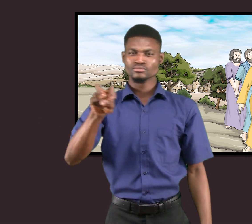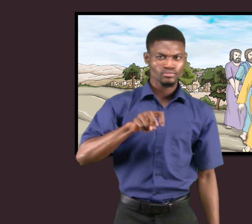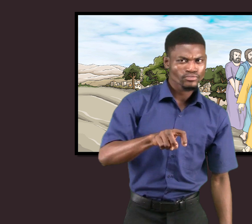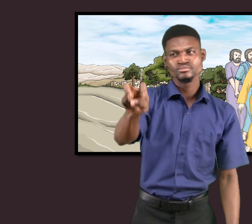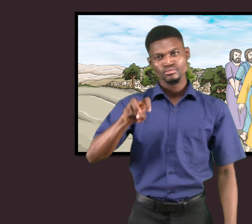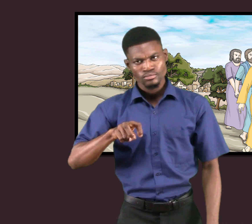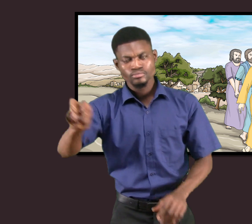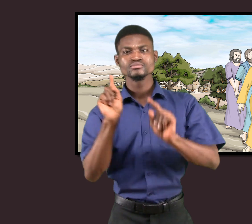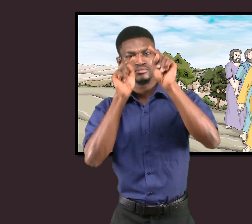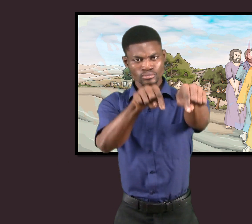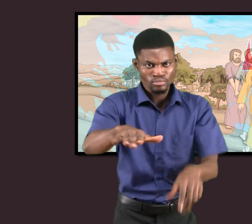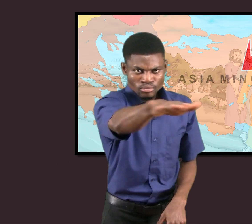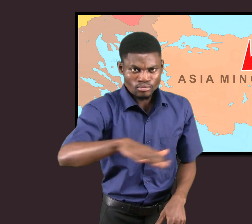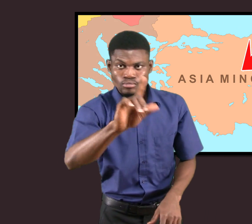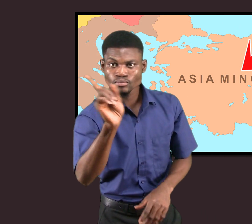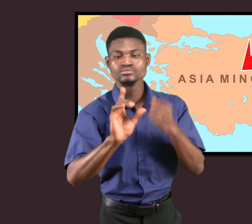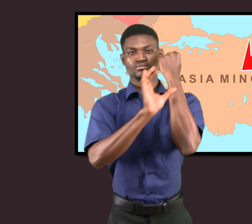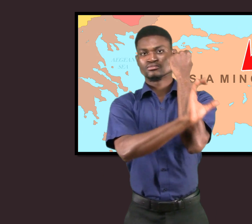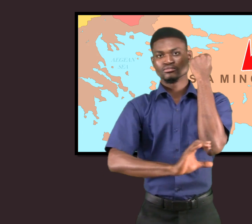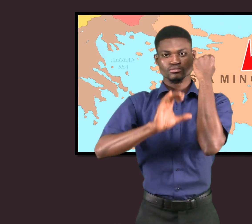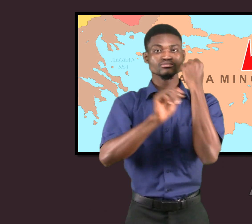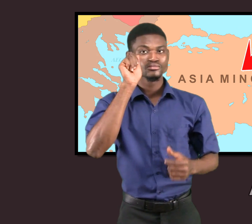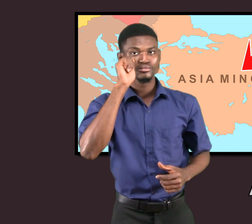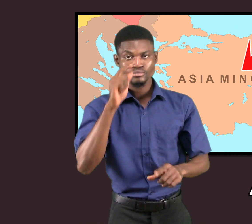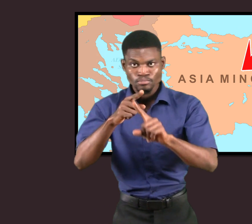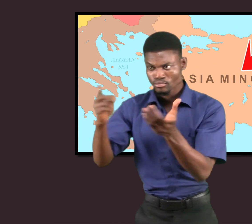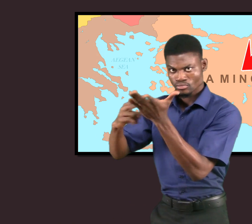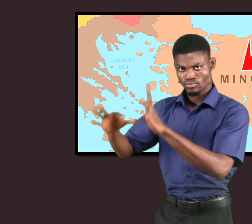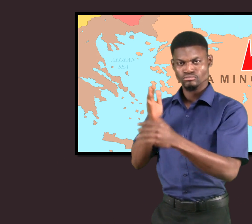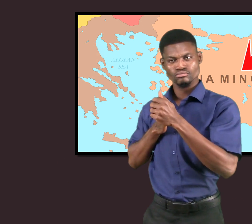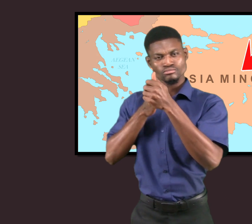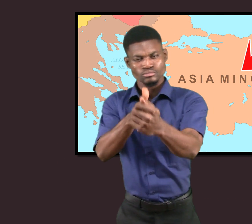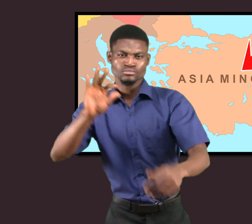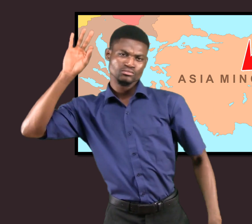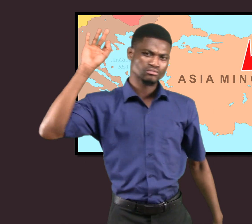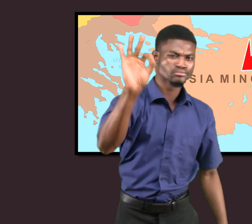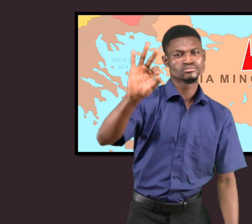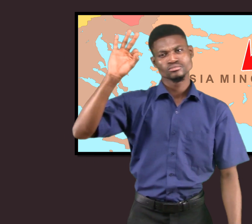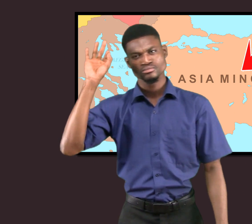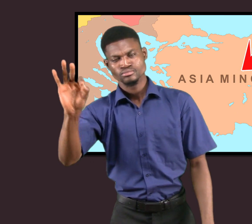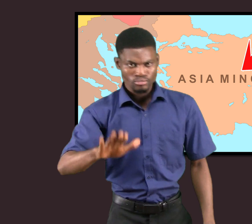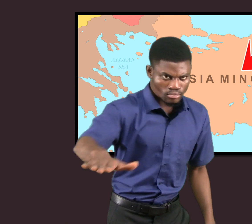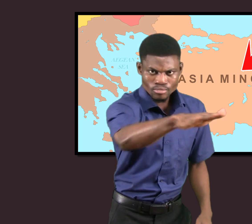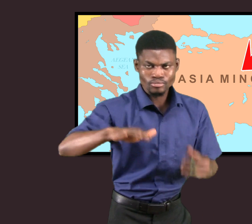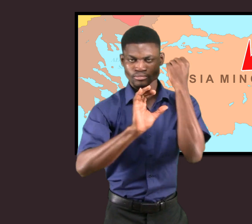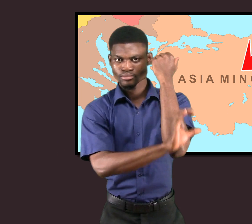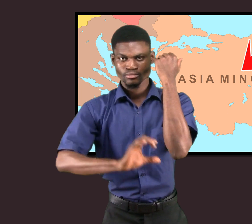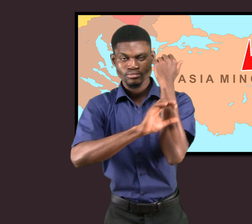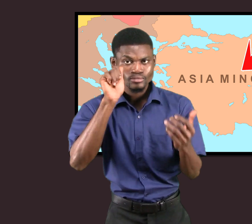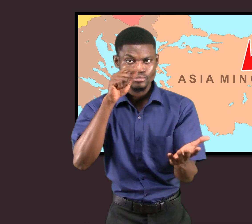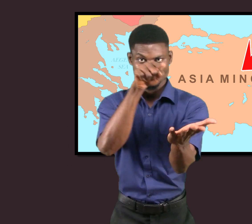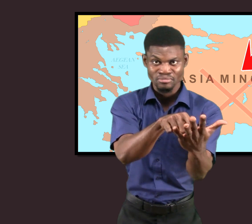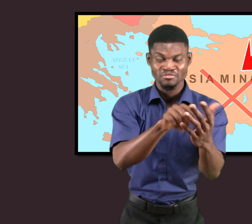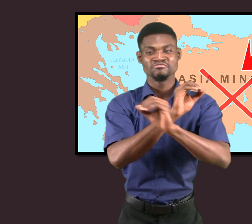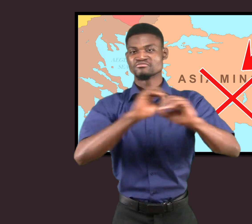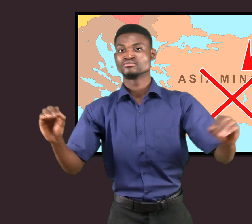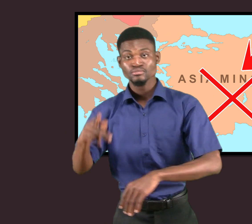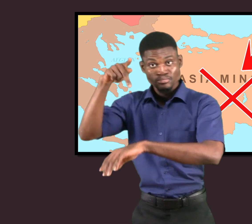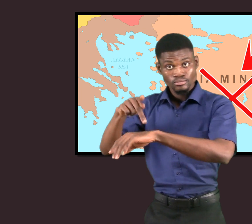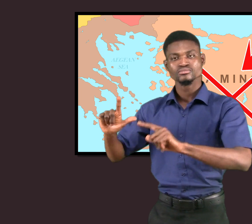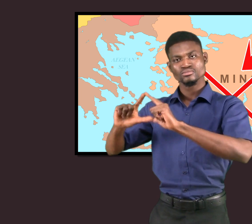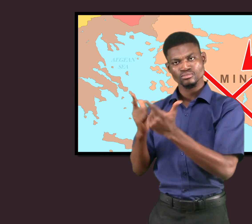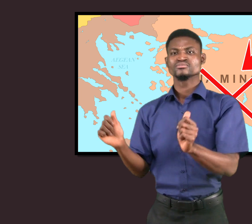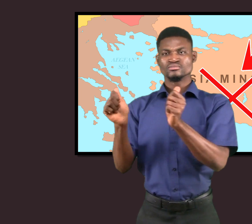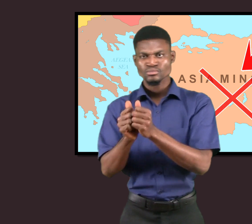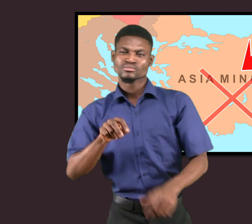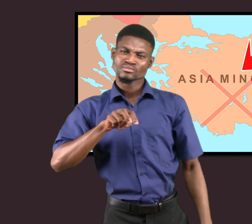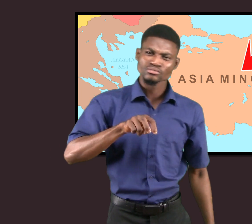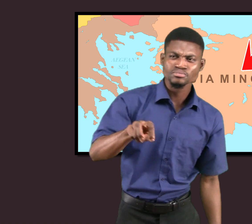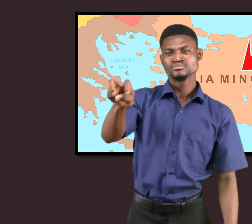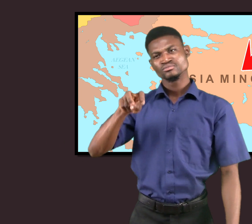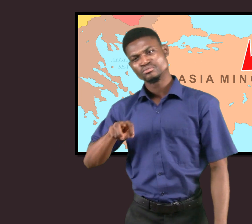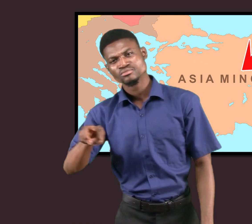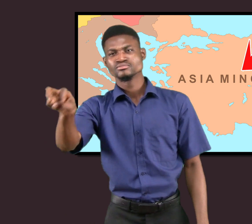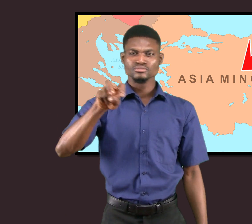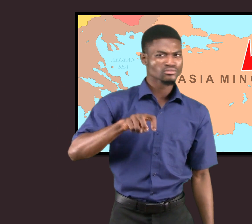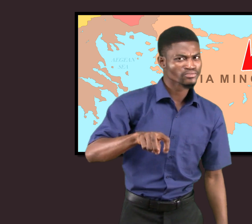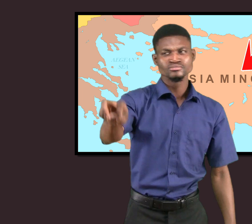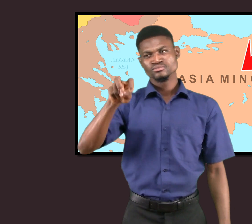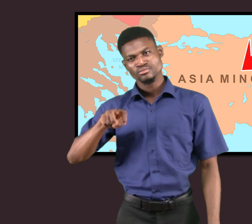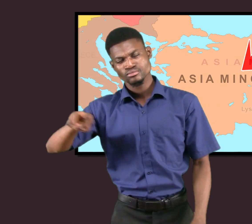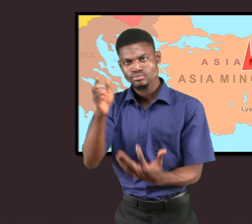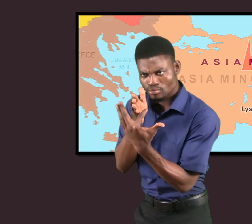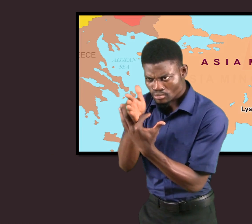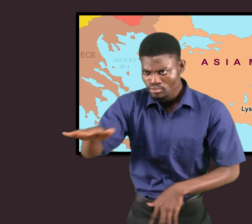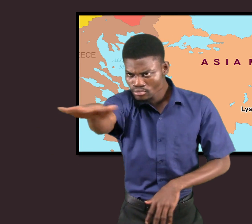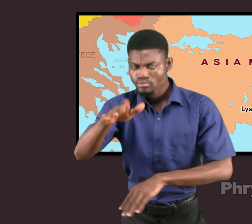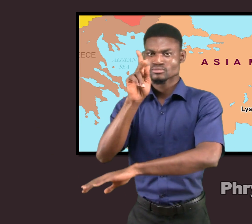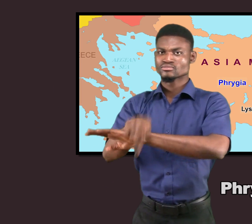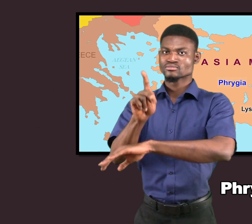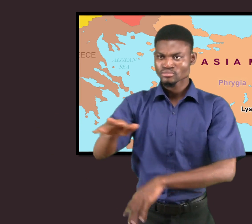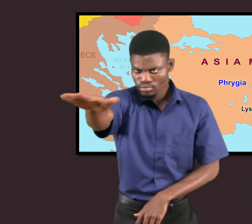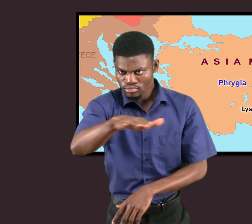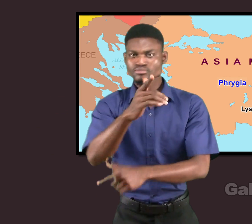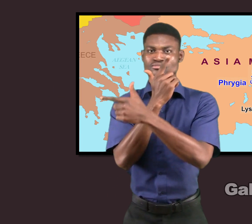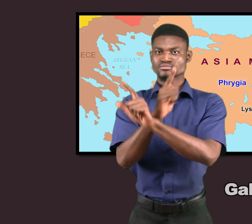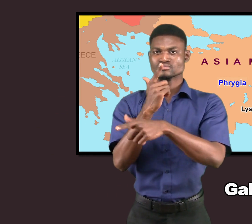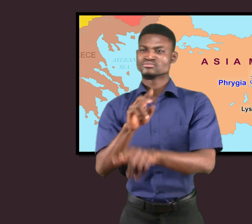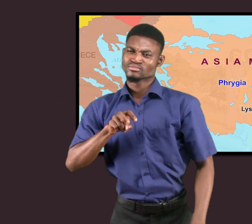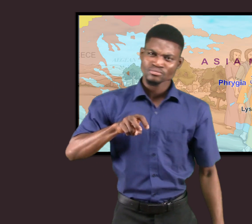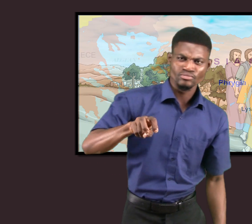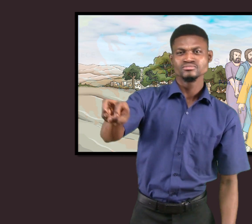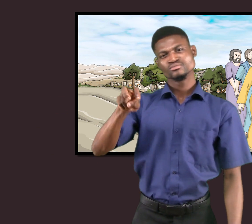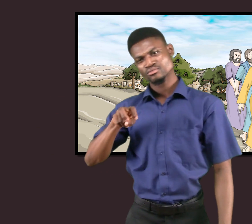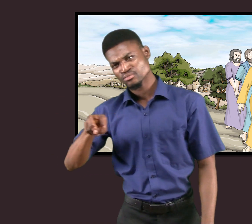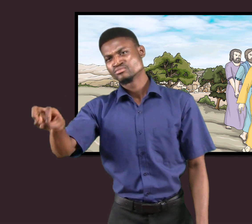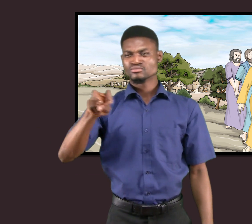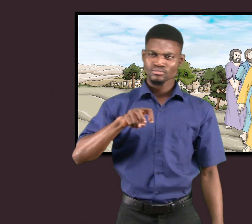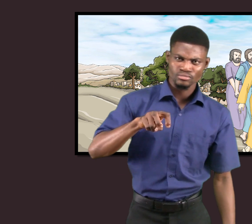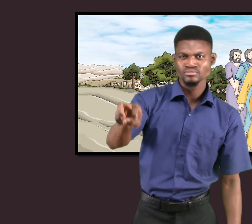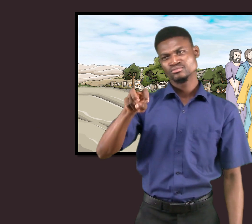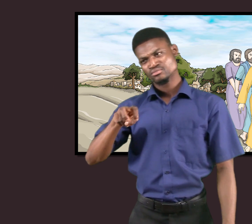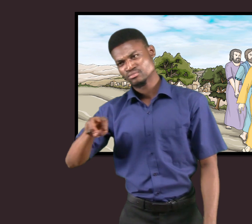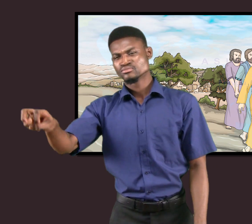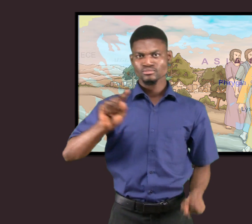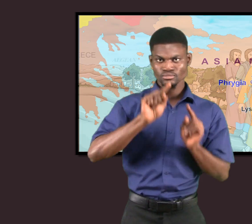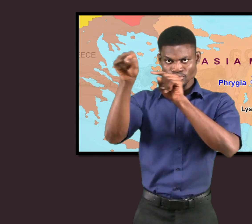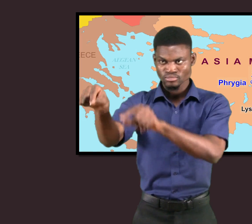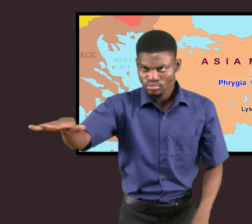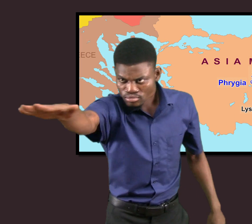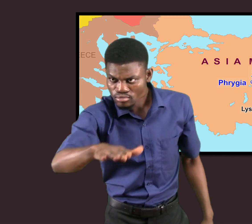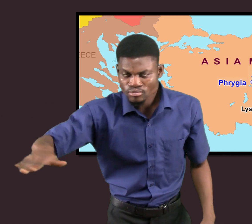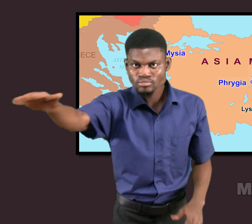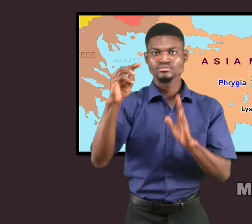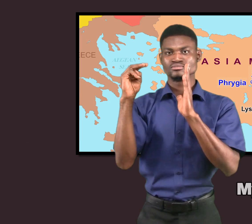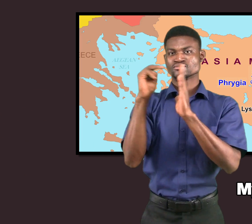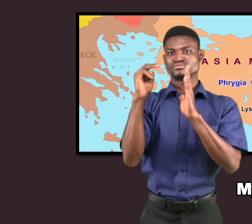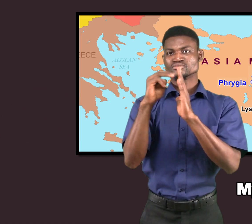After the Holy Spirit had prevented them from speaking the word in the province of Asia, they traveled through the region of Phrygia and Galatia.